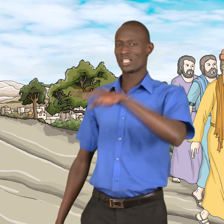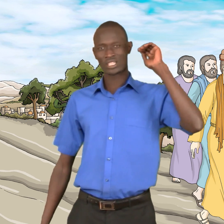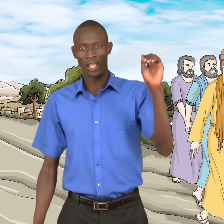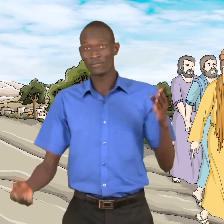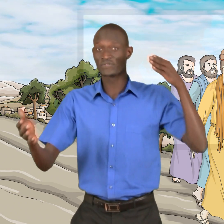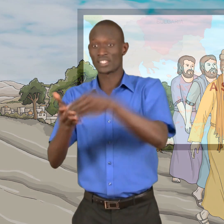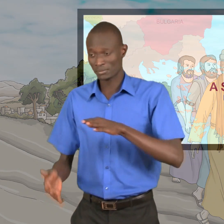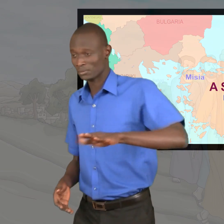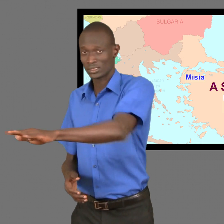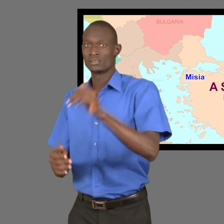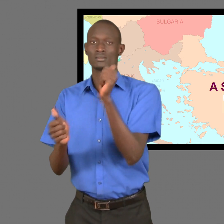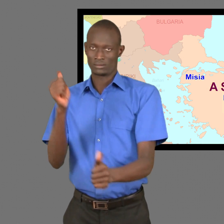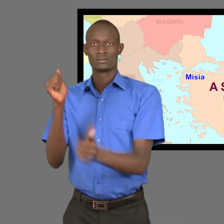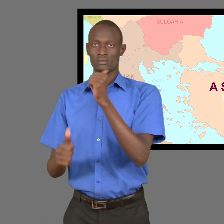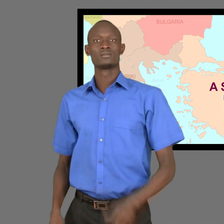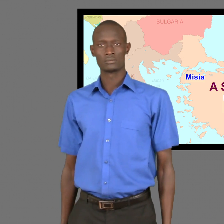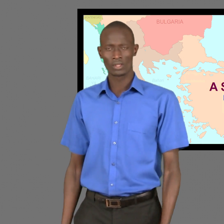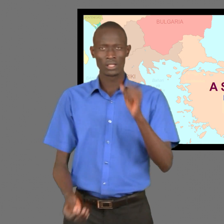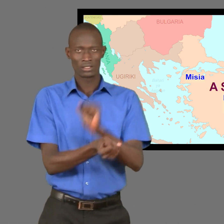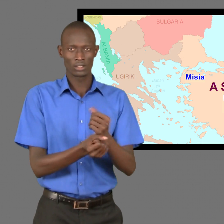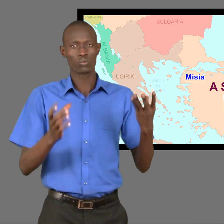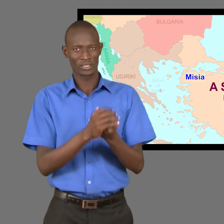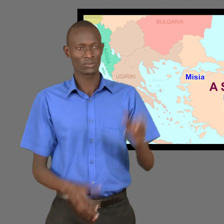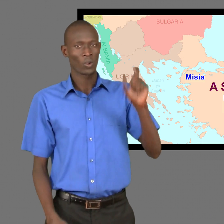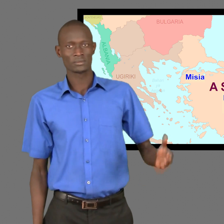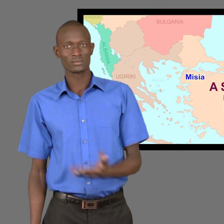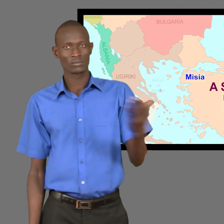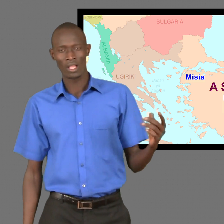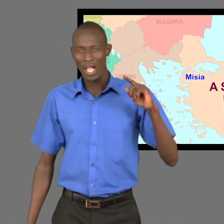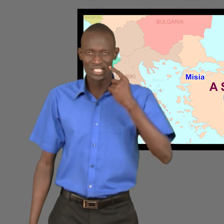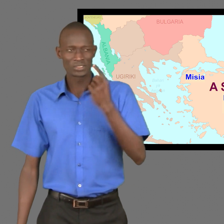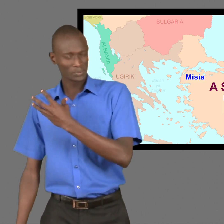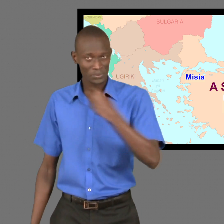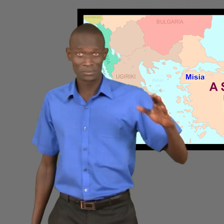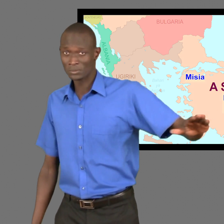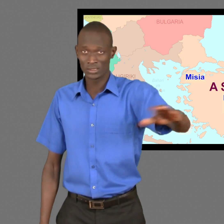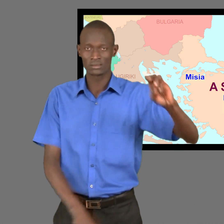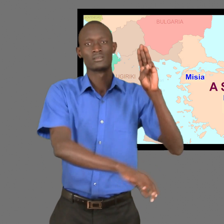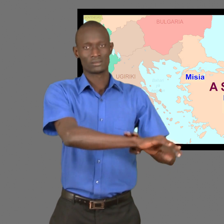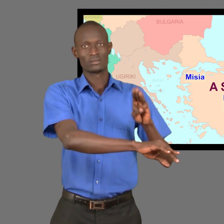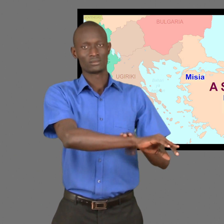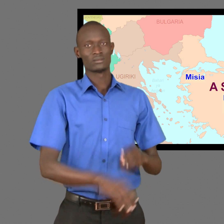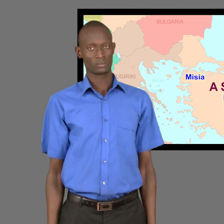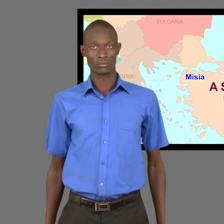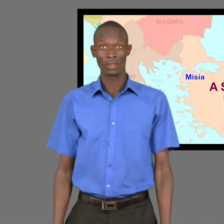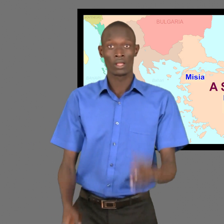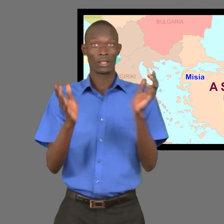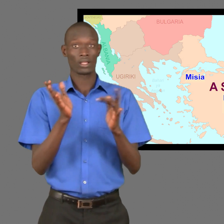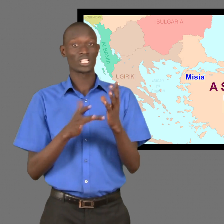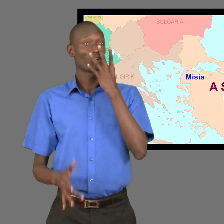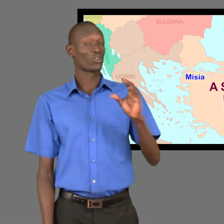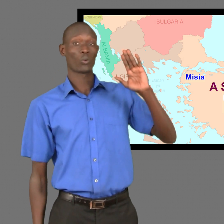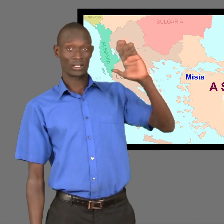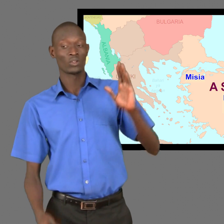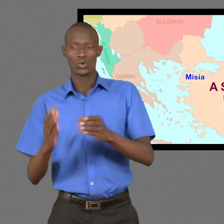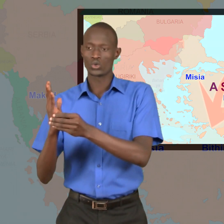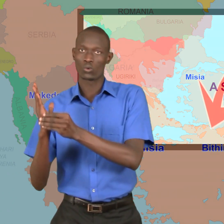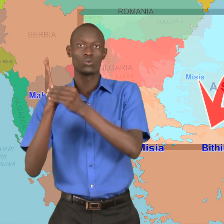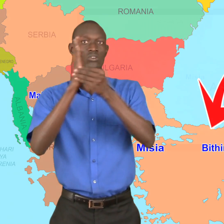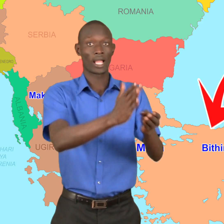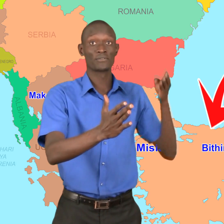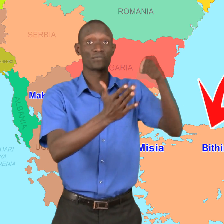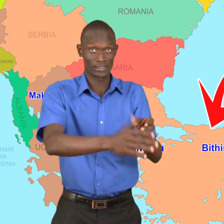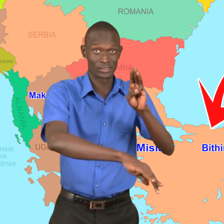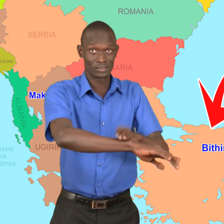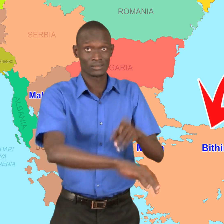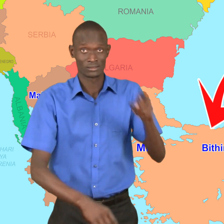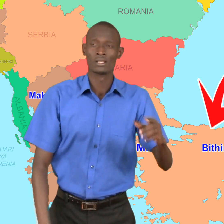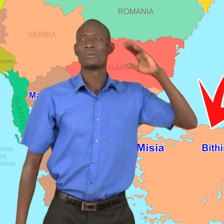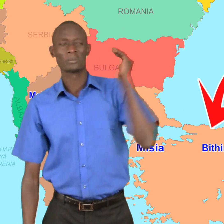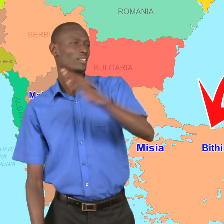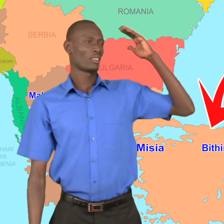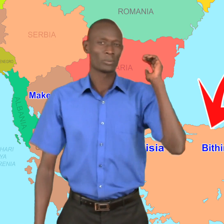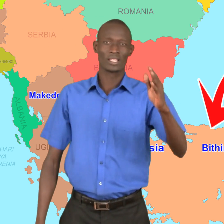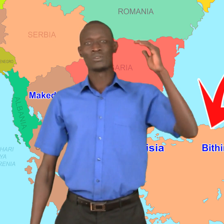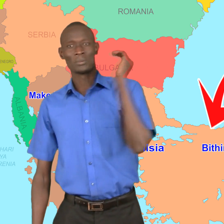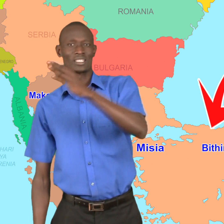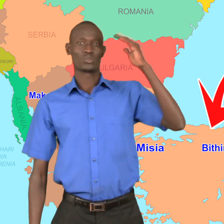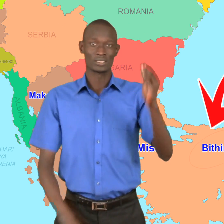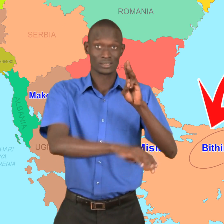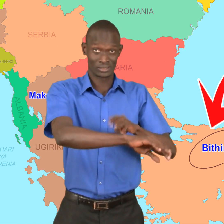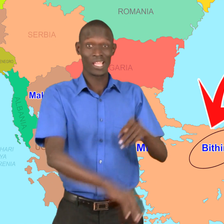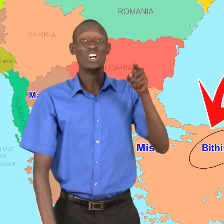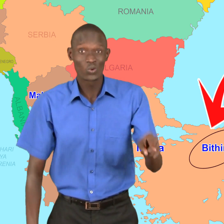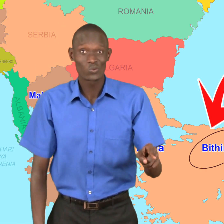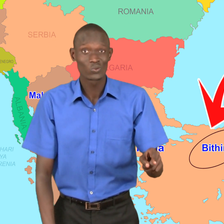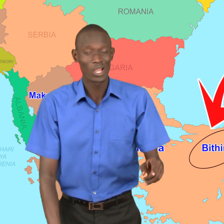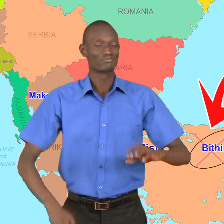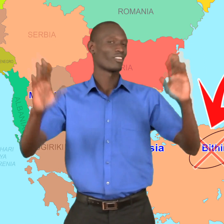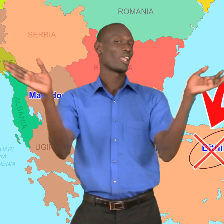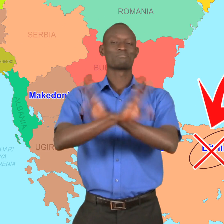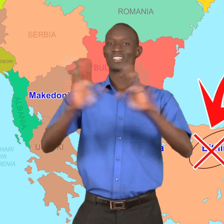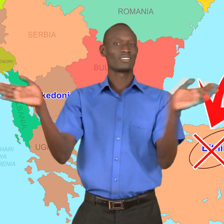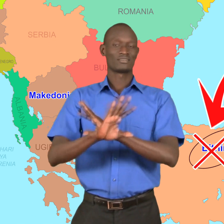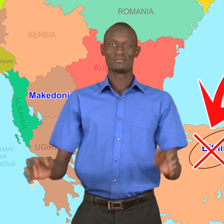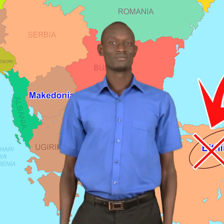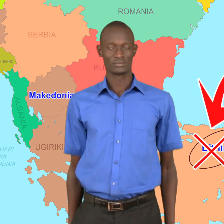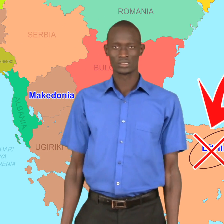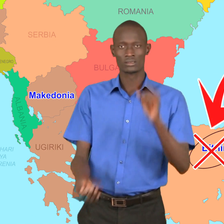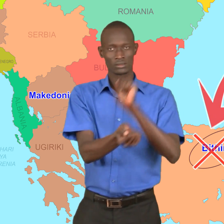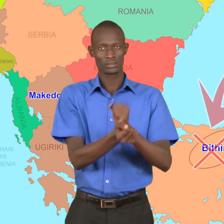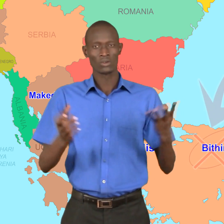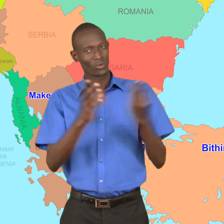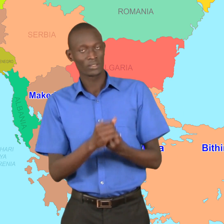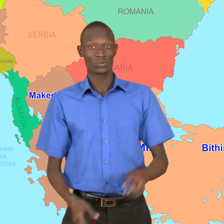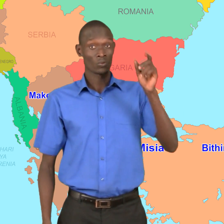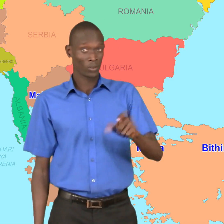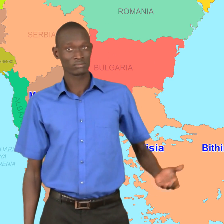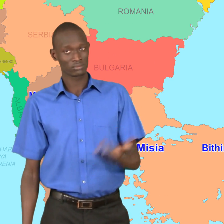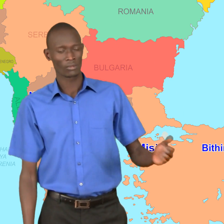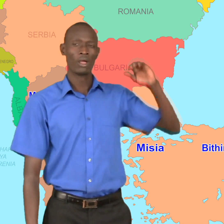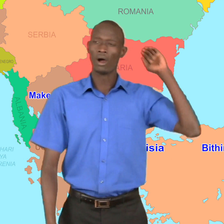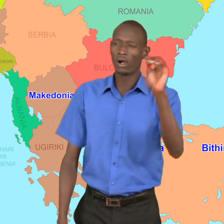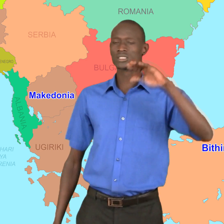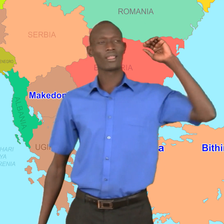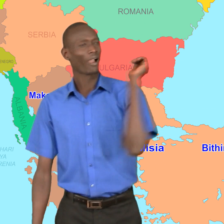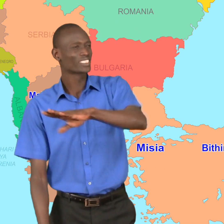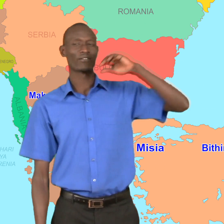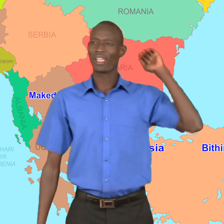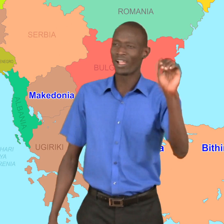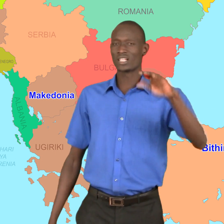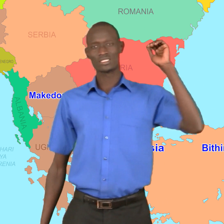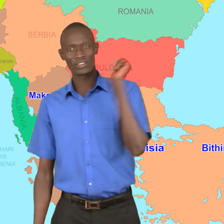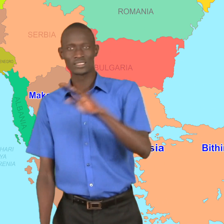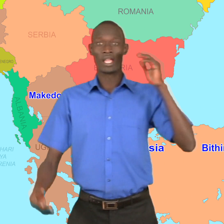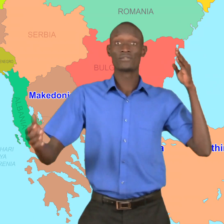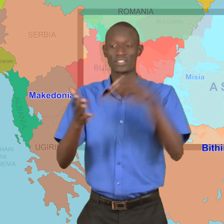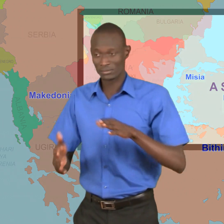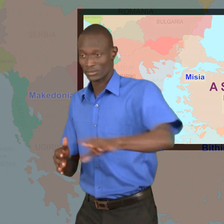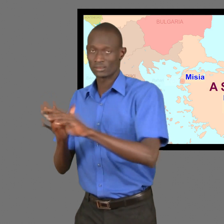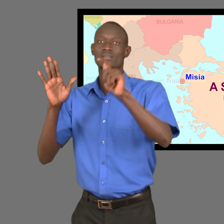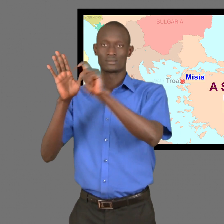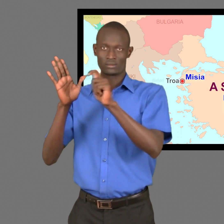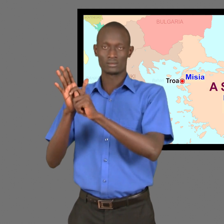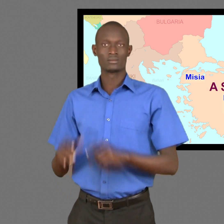And when they came to the border of Mysia, they tried to enter Bithynia, but the Spirit of Jesus would not permit them.